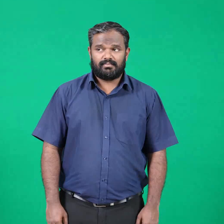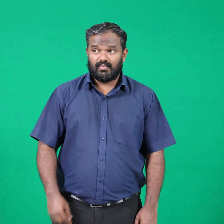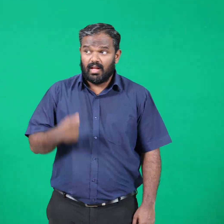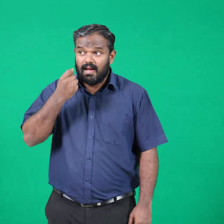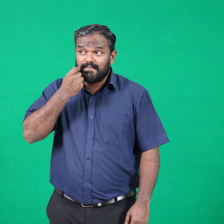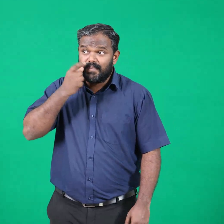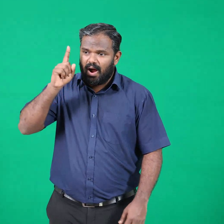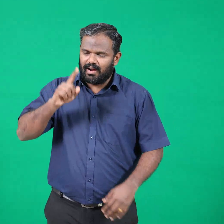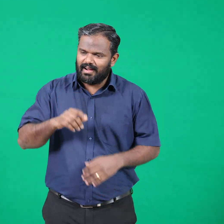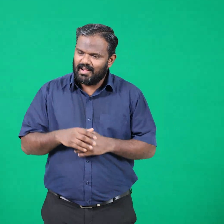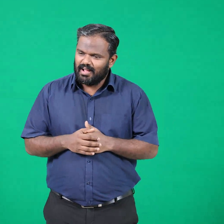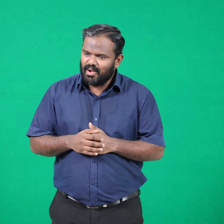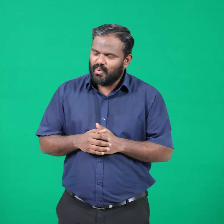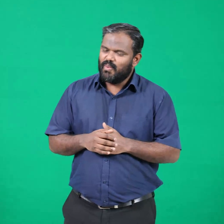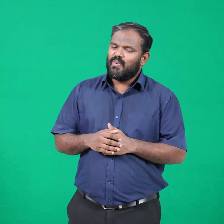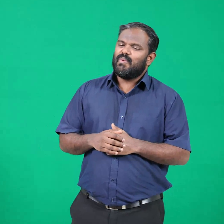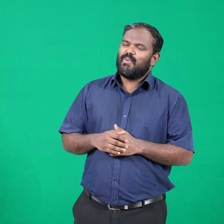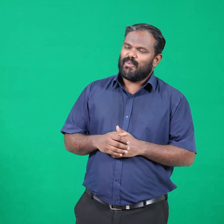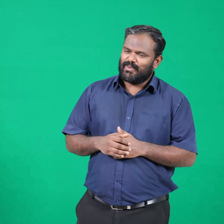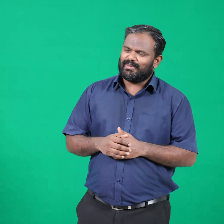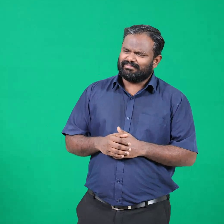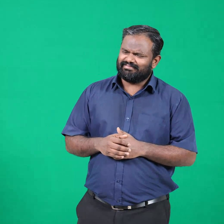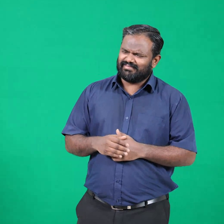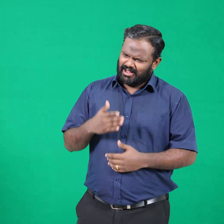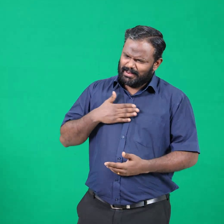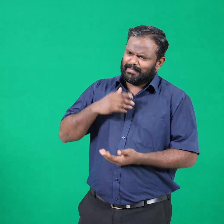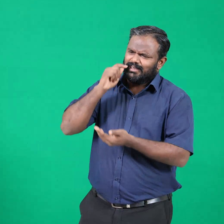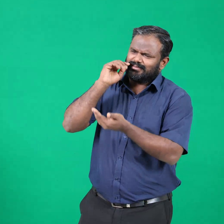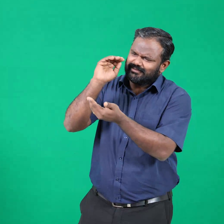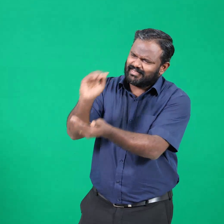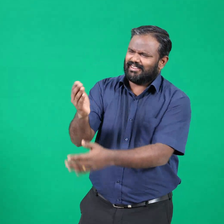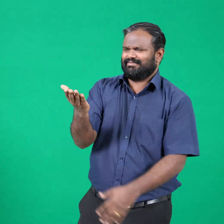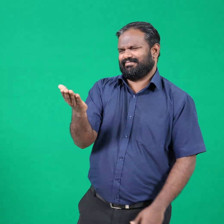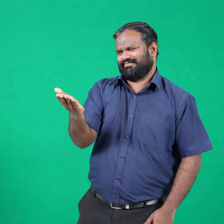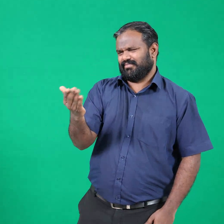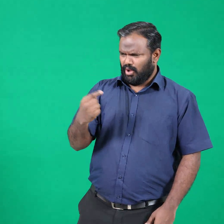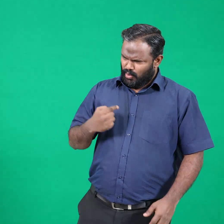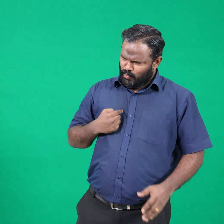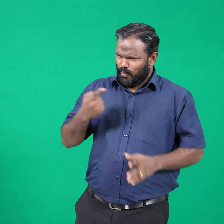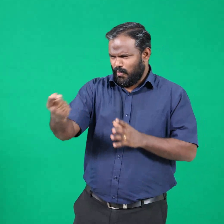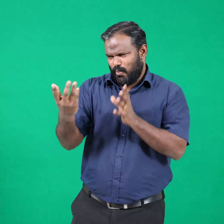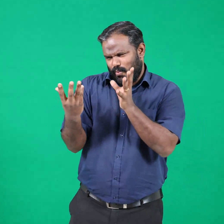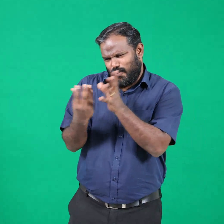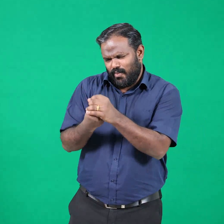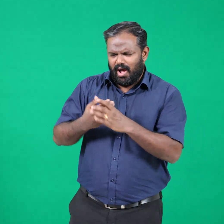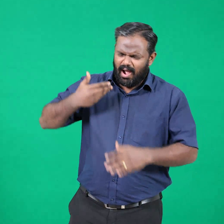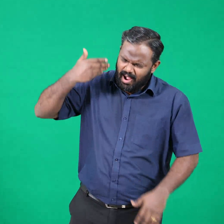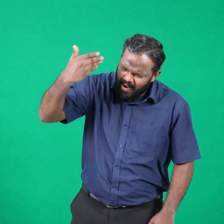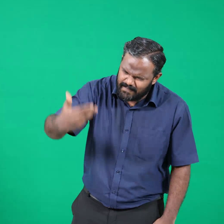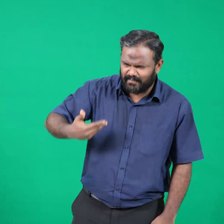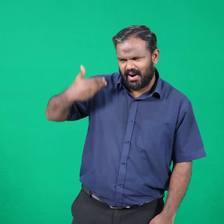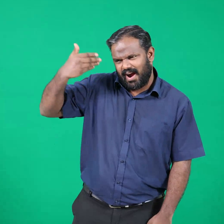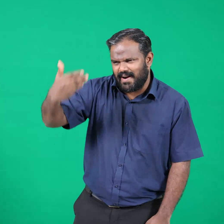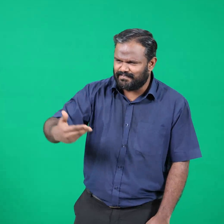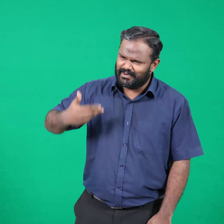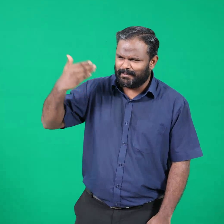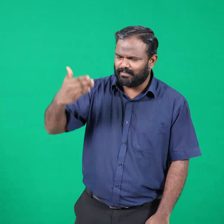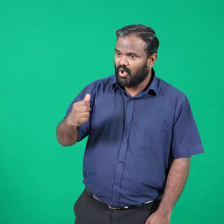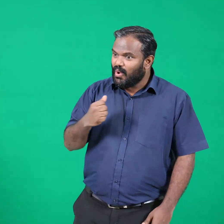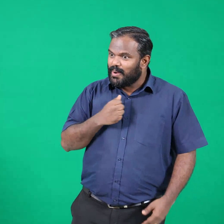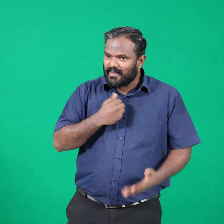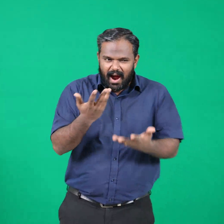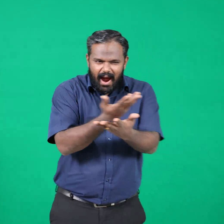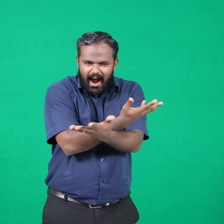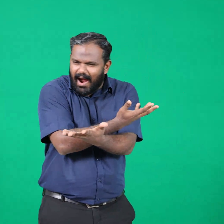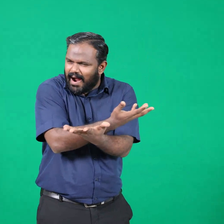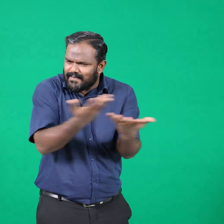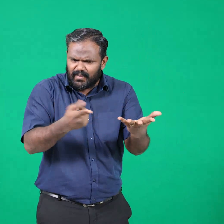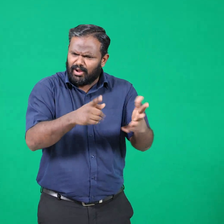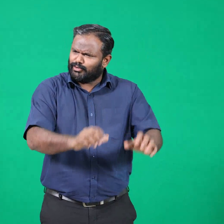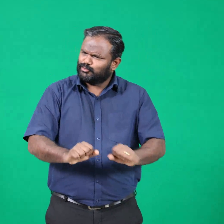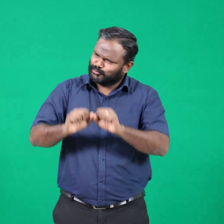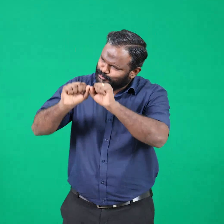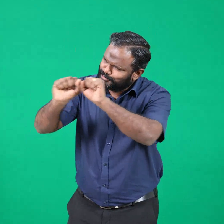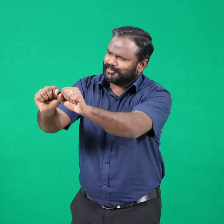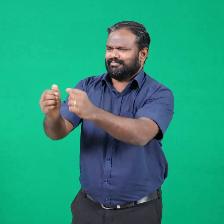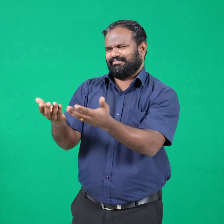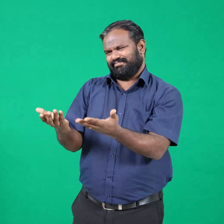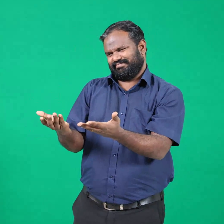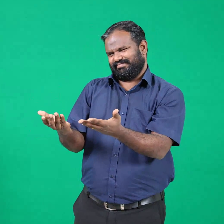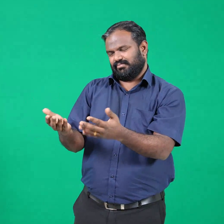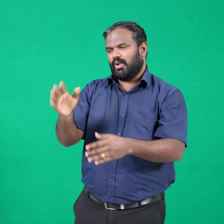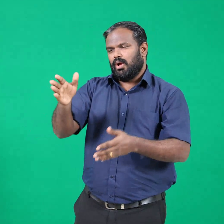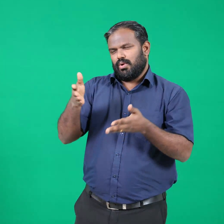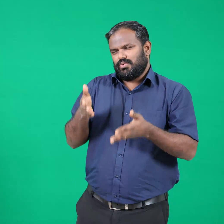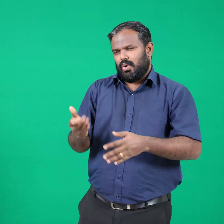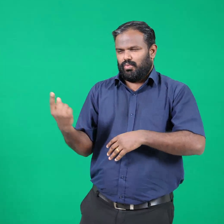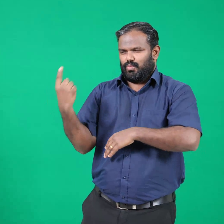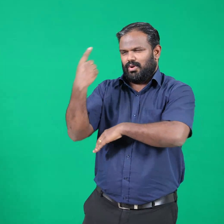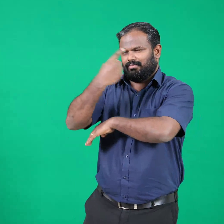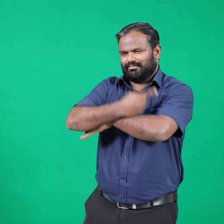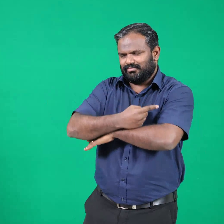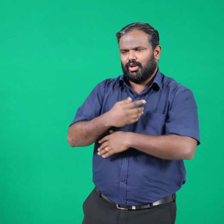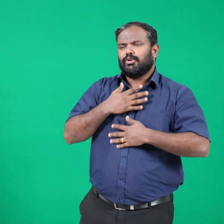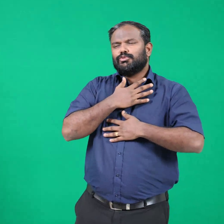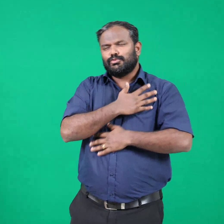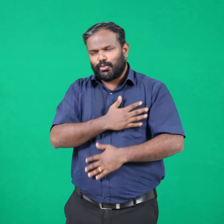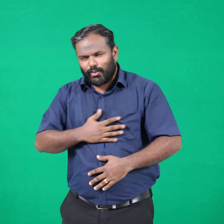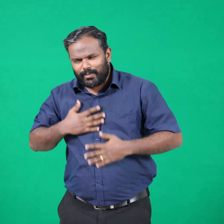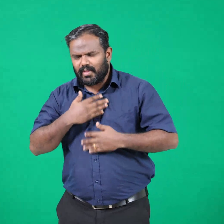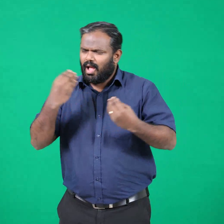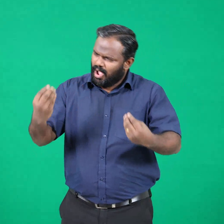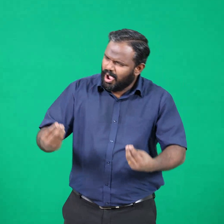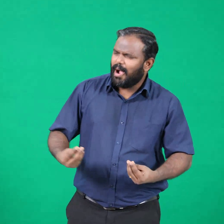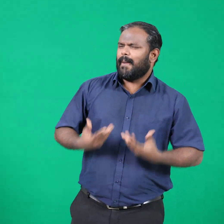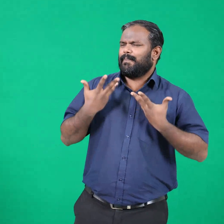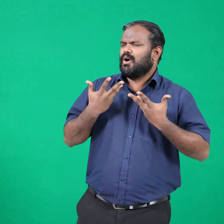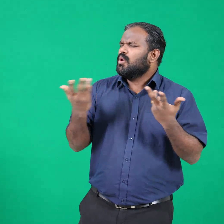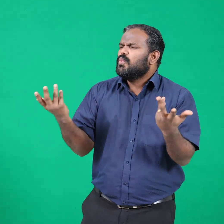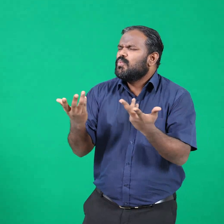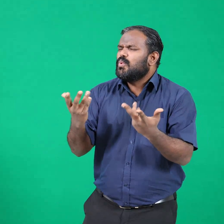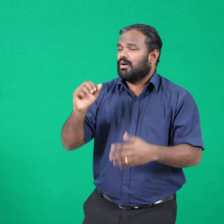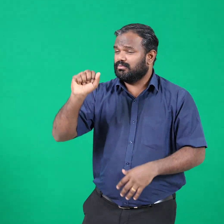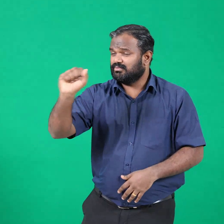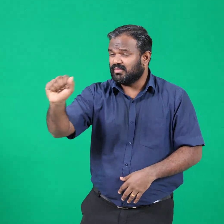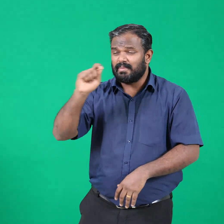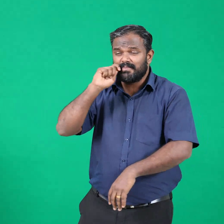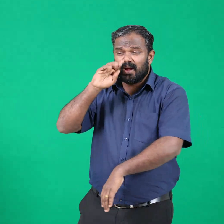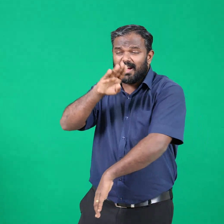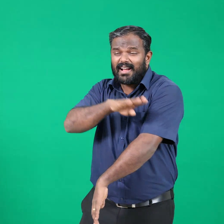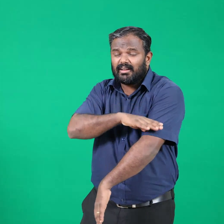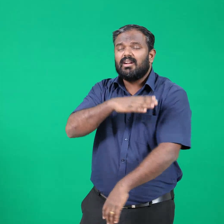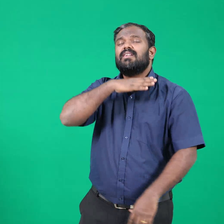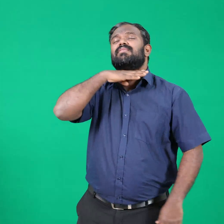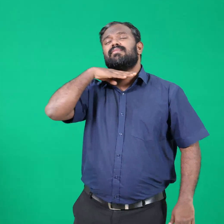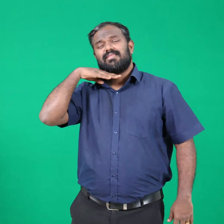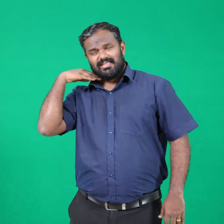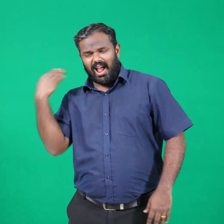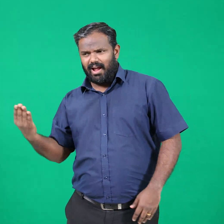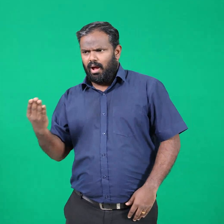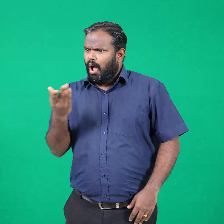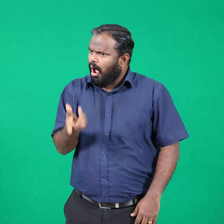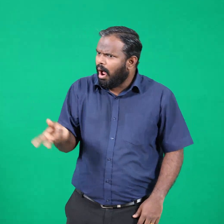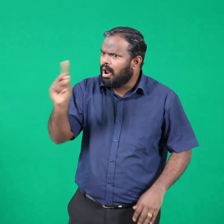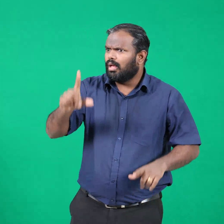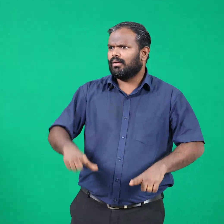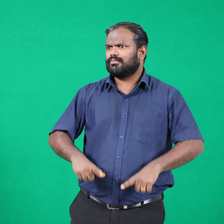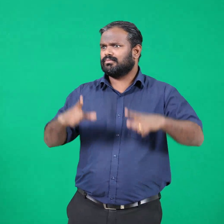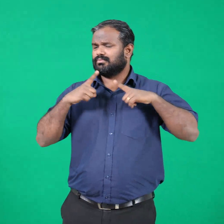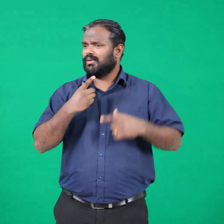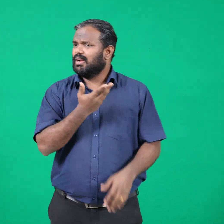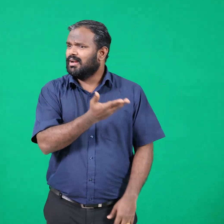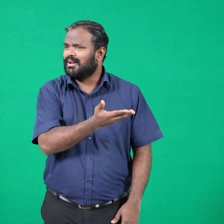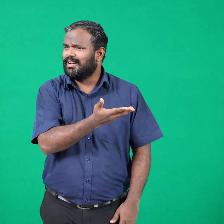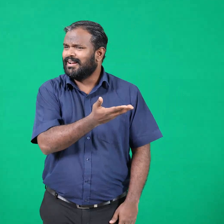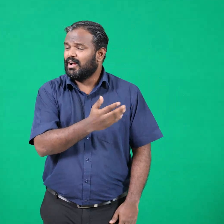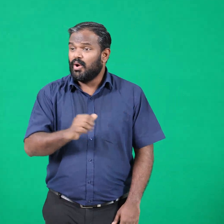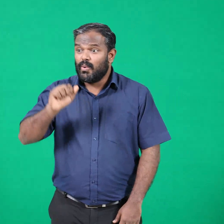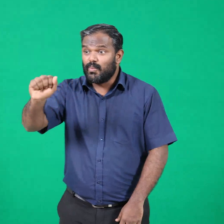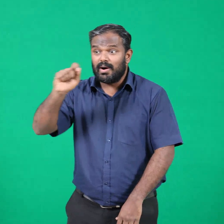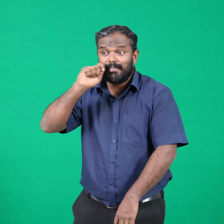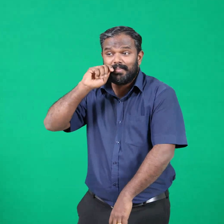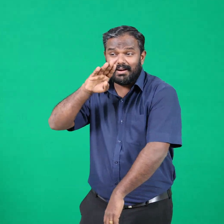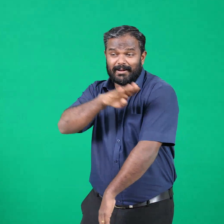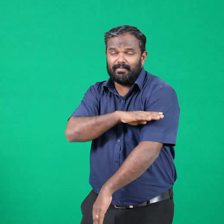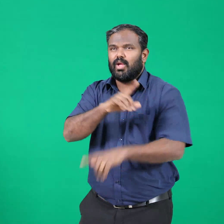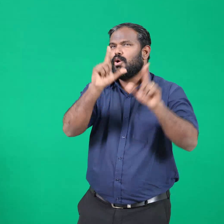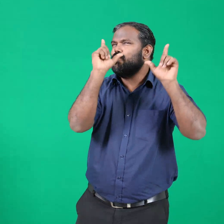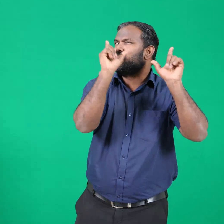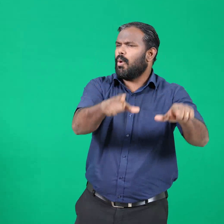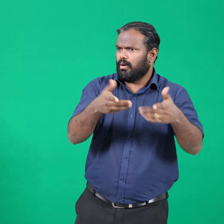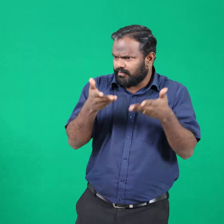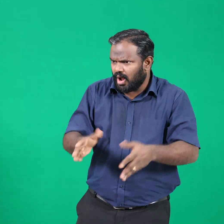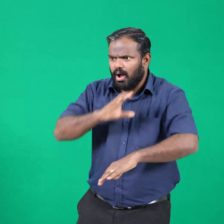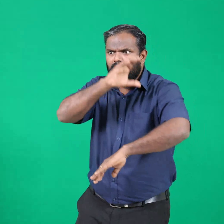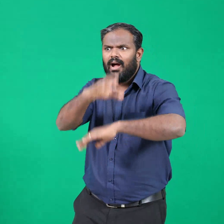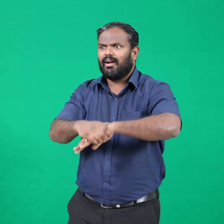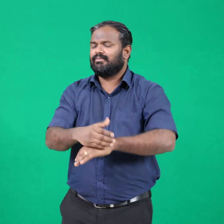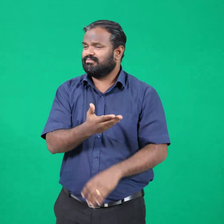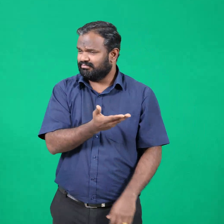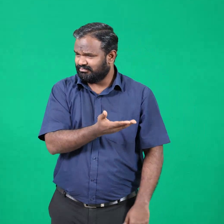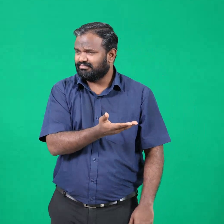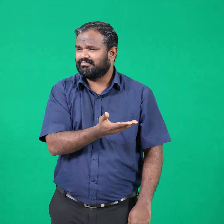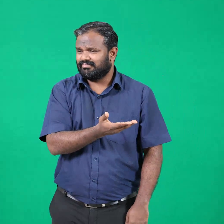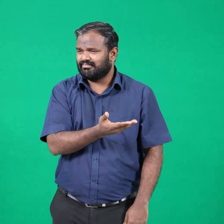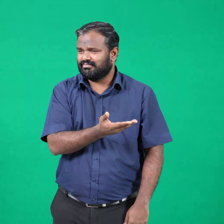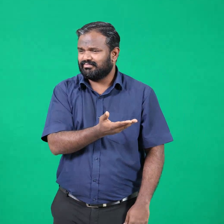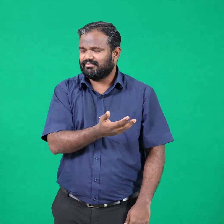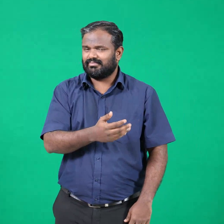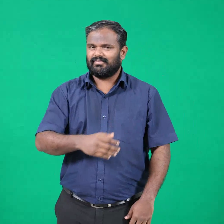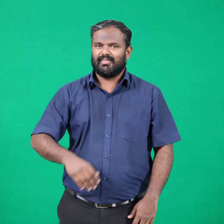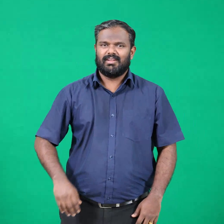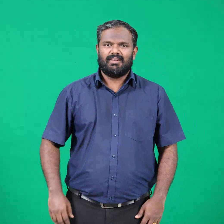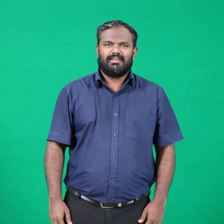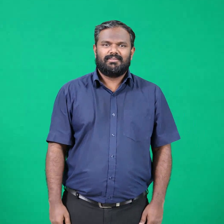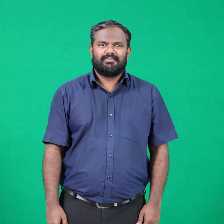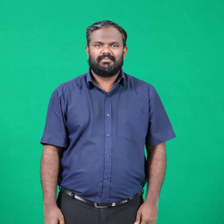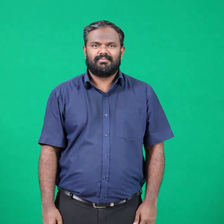' Son, you are always with me,' the father said, ' and all that is mine is yours. But it was fitting to celebrate and be glad, because this brother of yours was dead and is alive again; he was lost and is found.'"